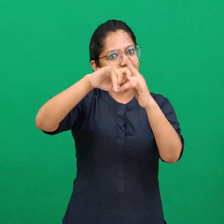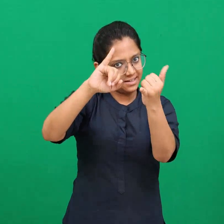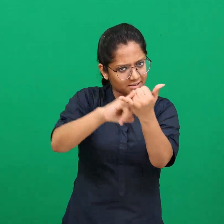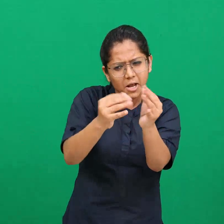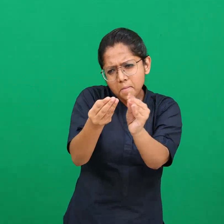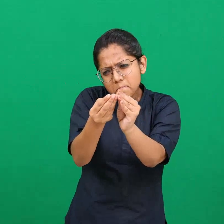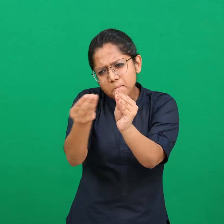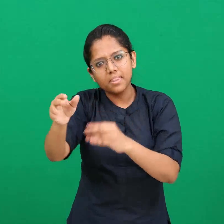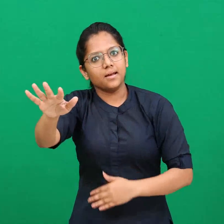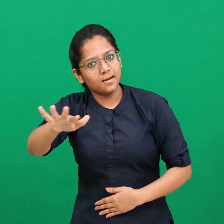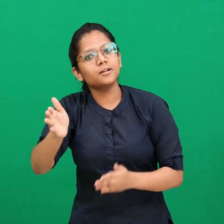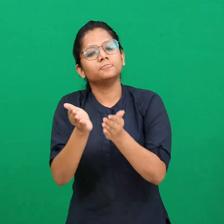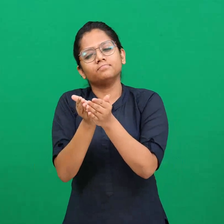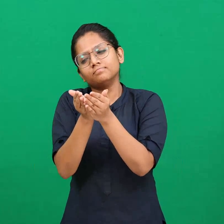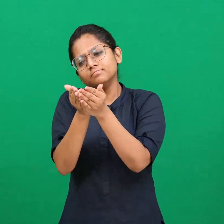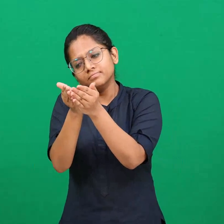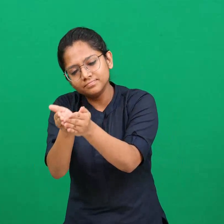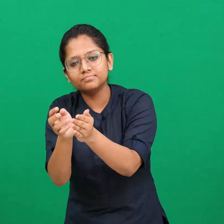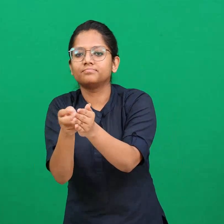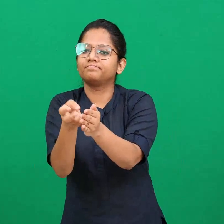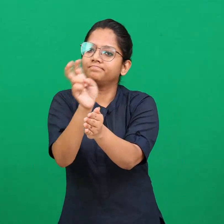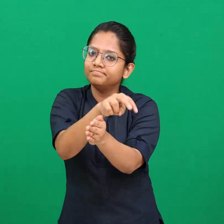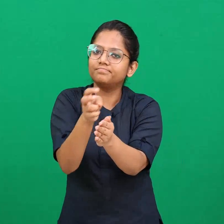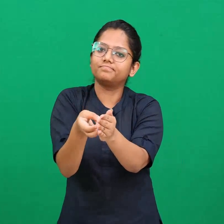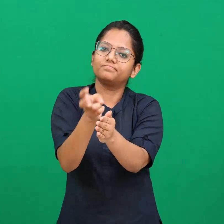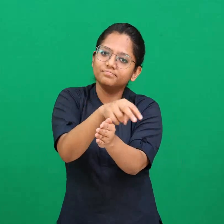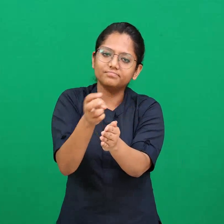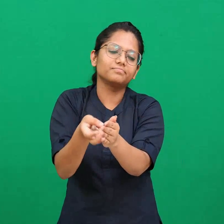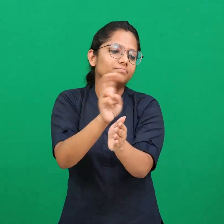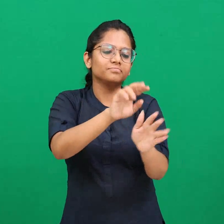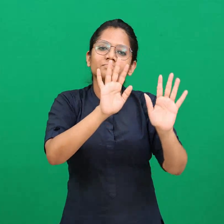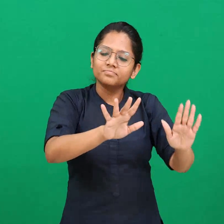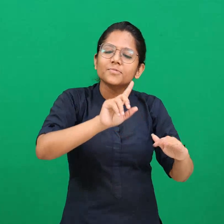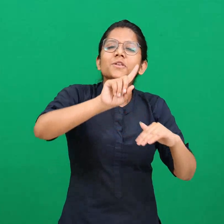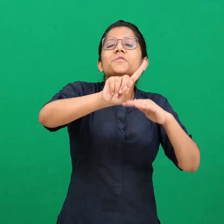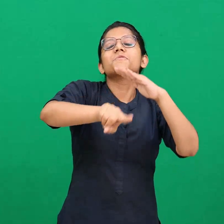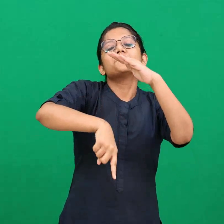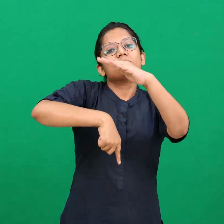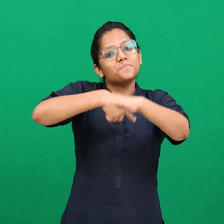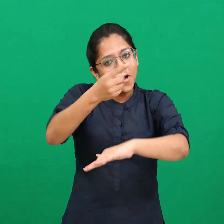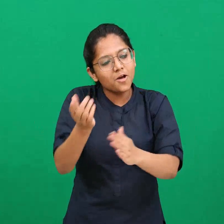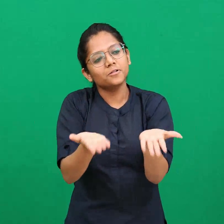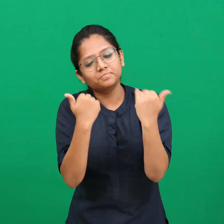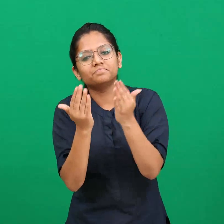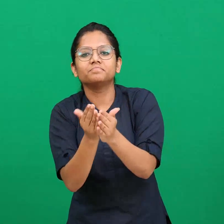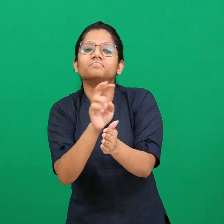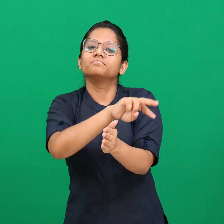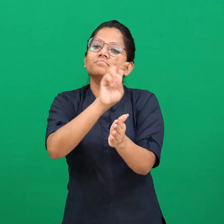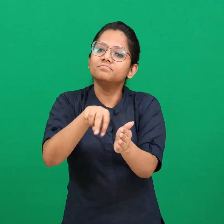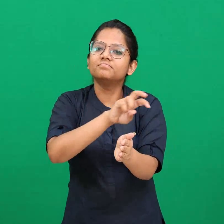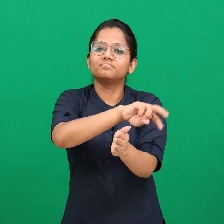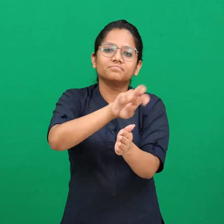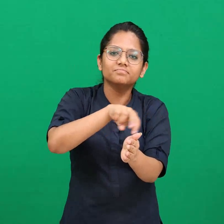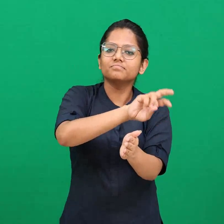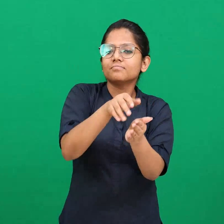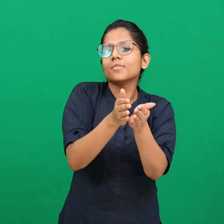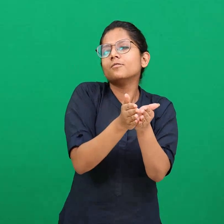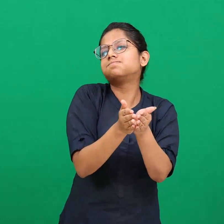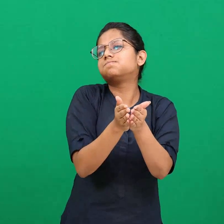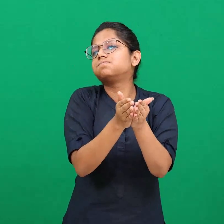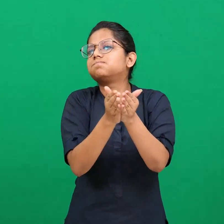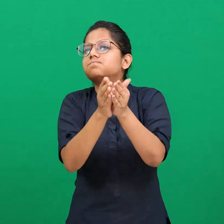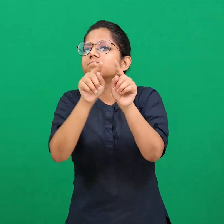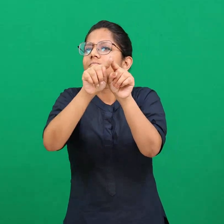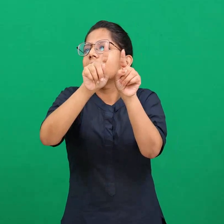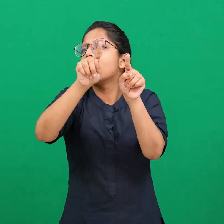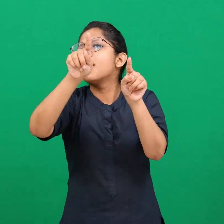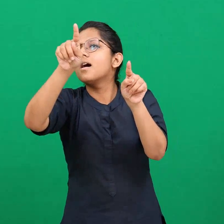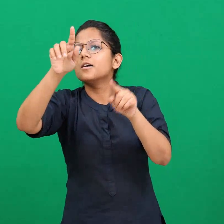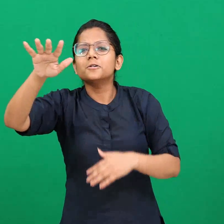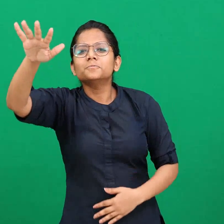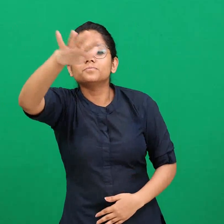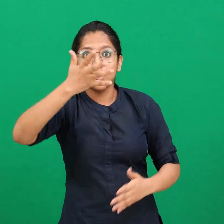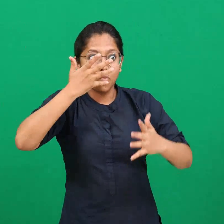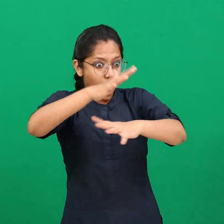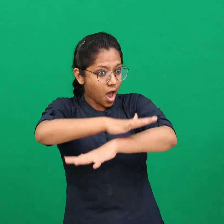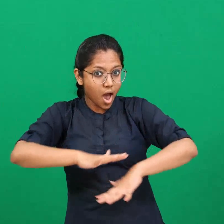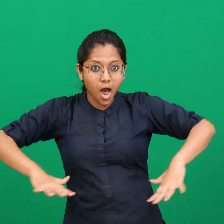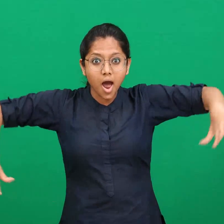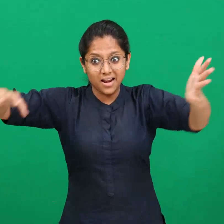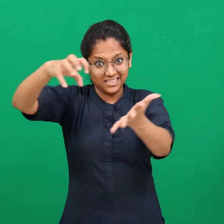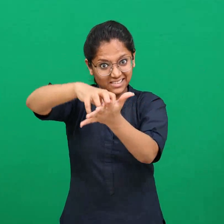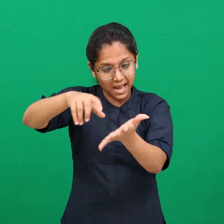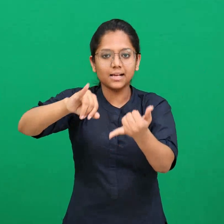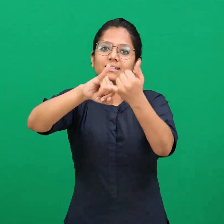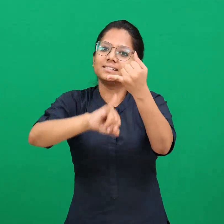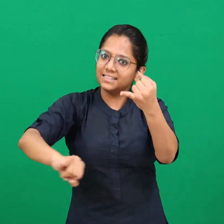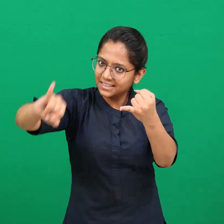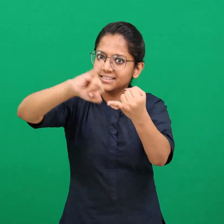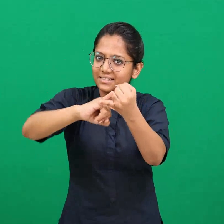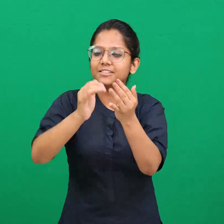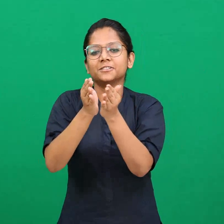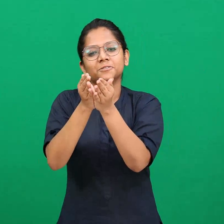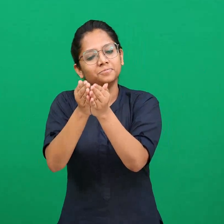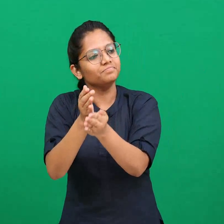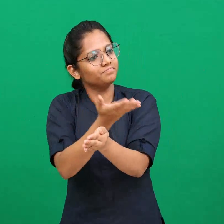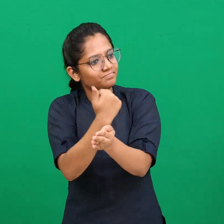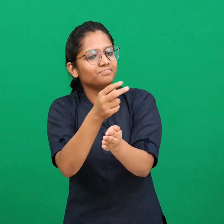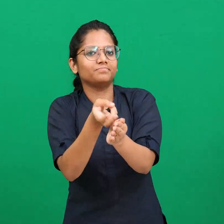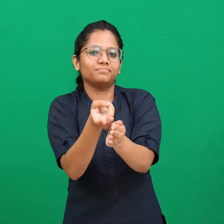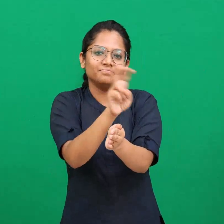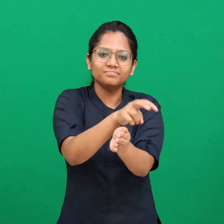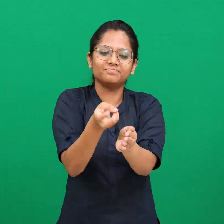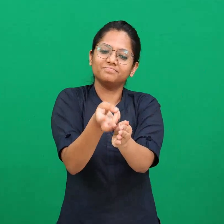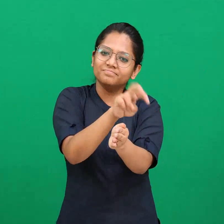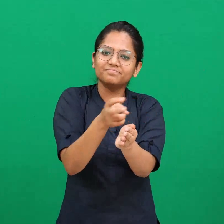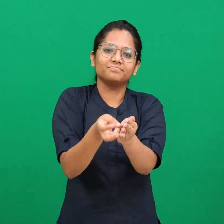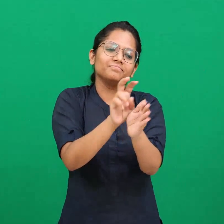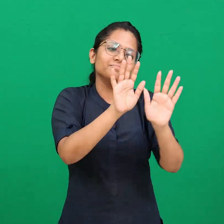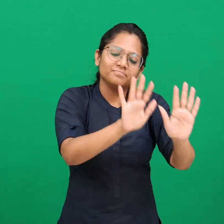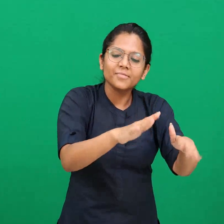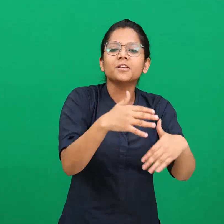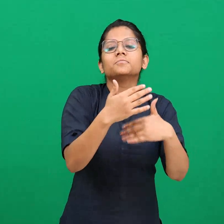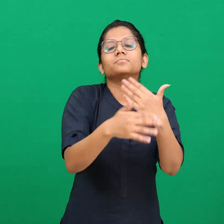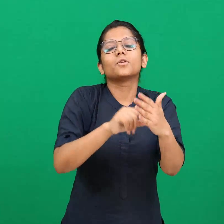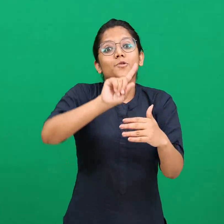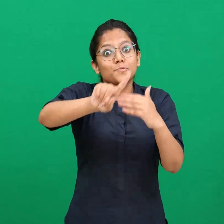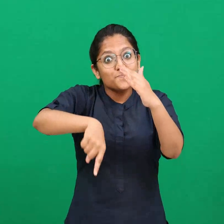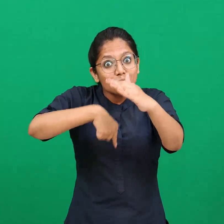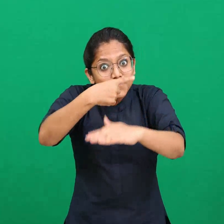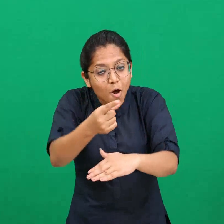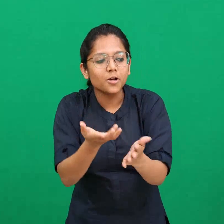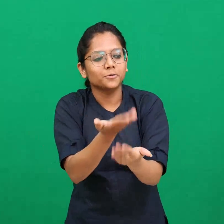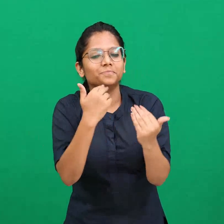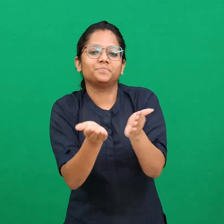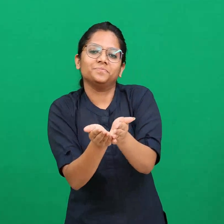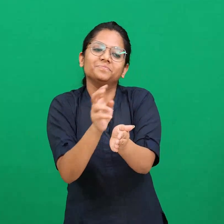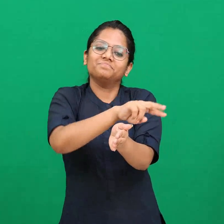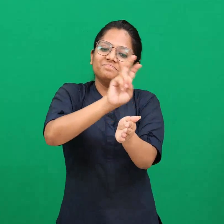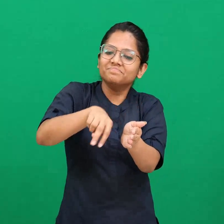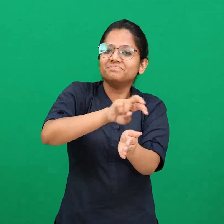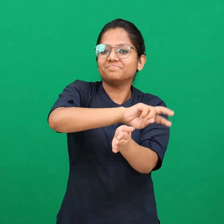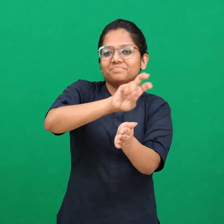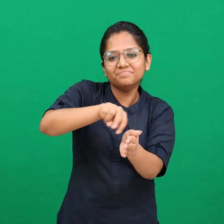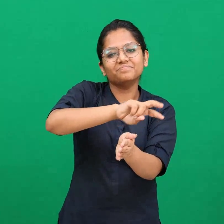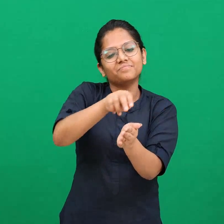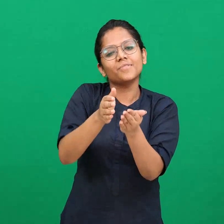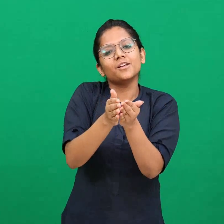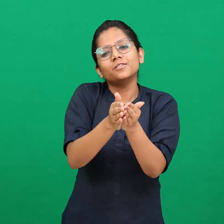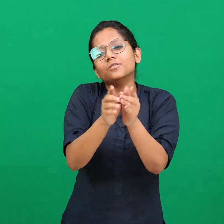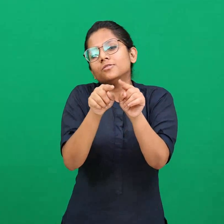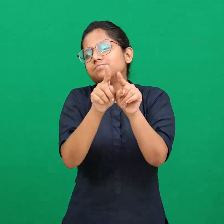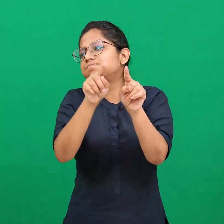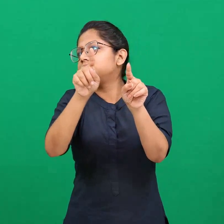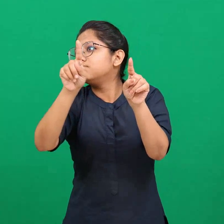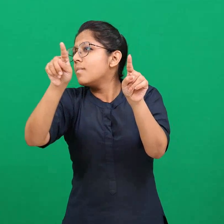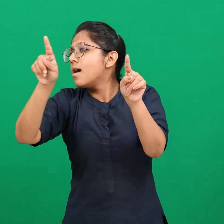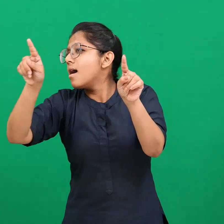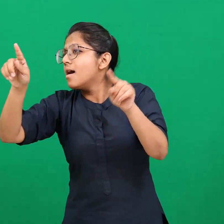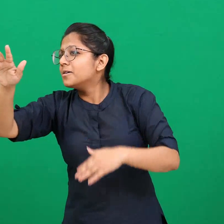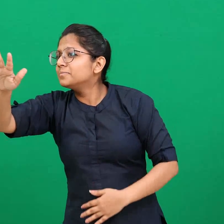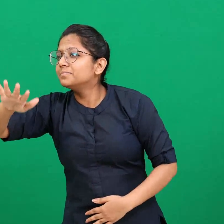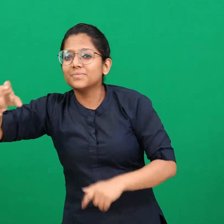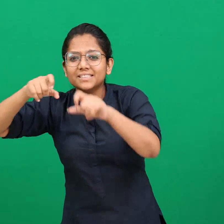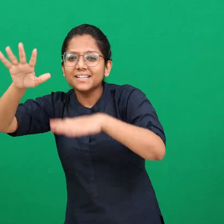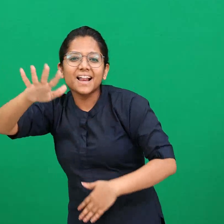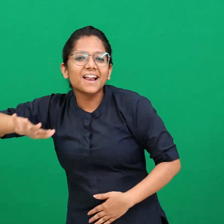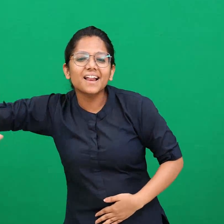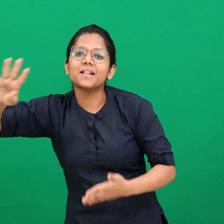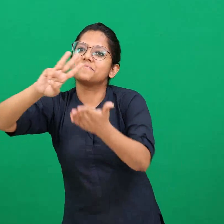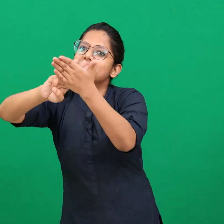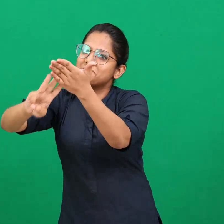The day after that we arrived at Samos, and on the following day we came to Miletus.